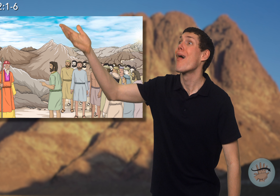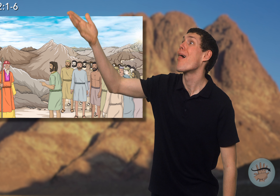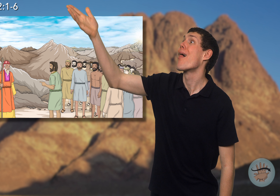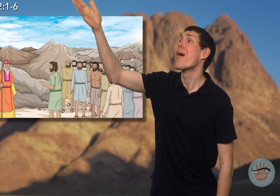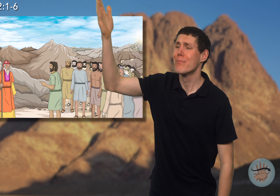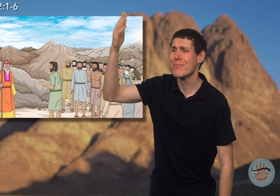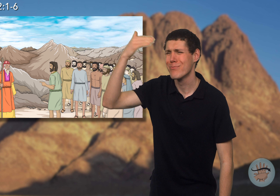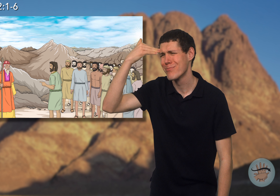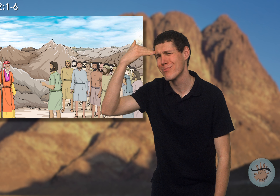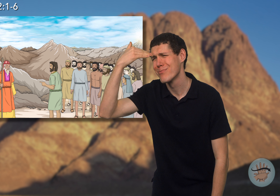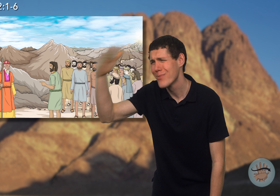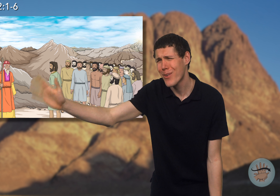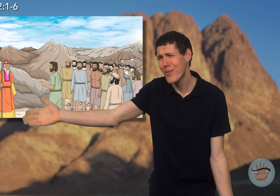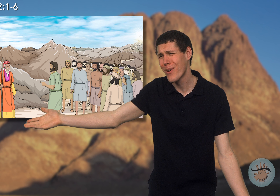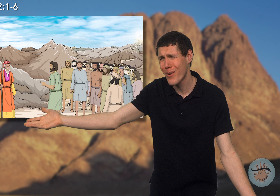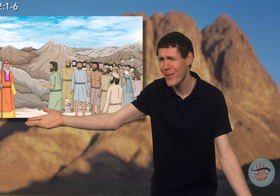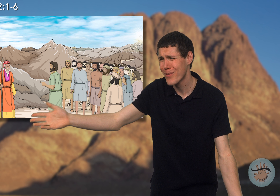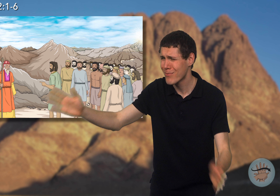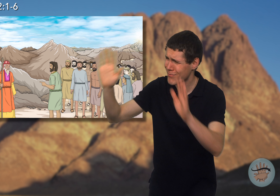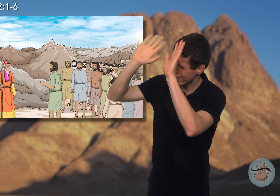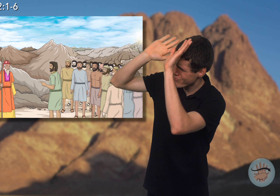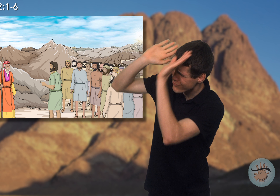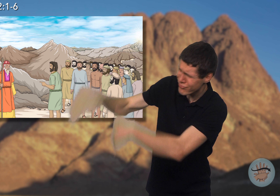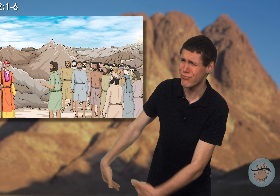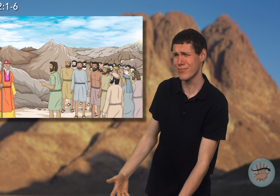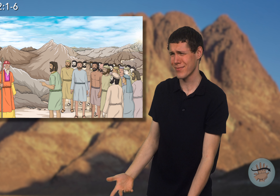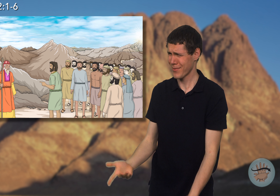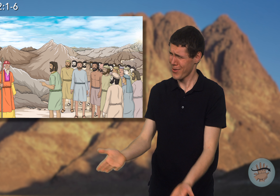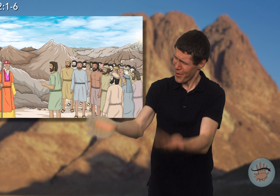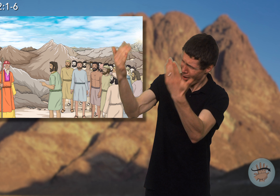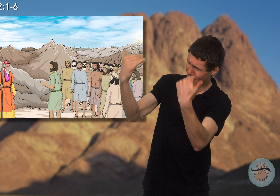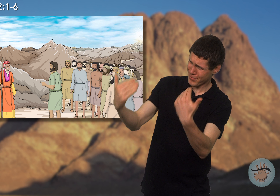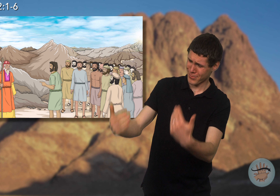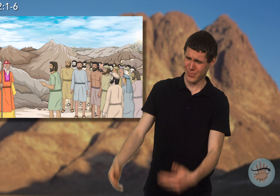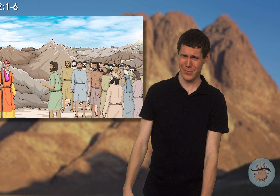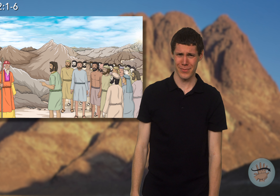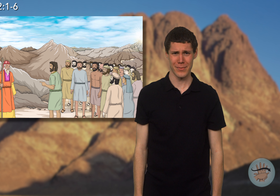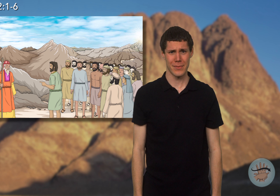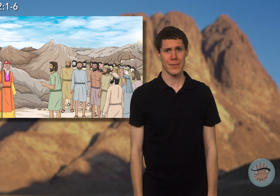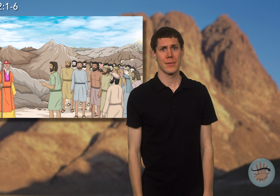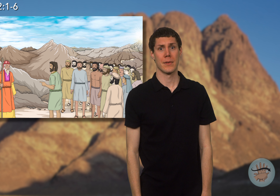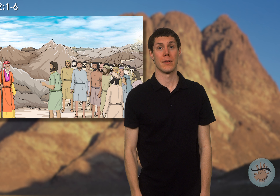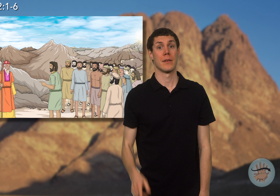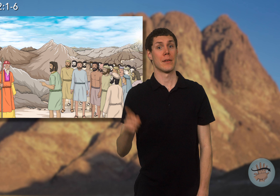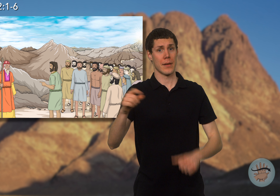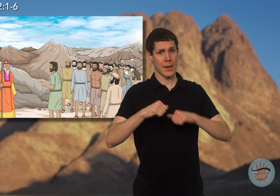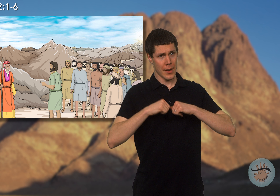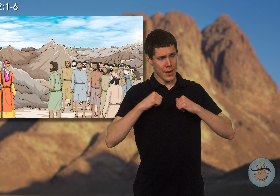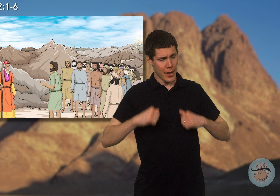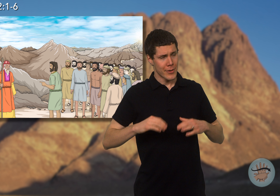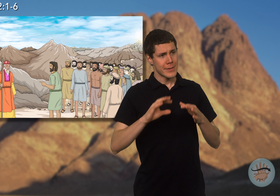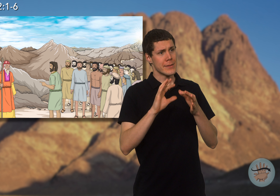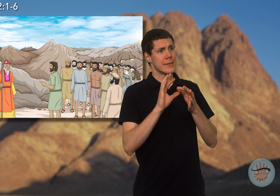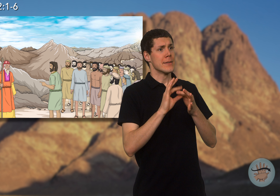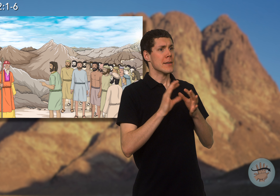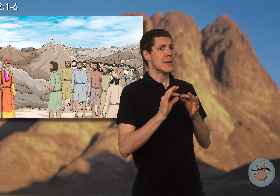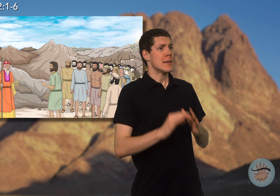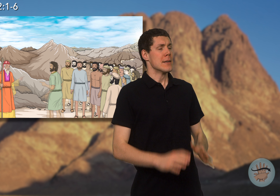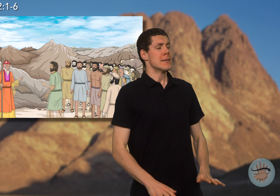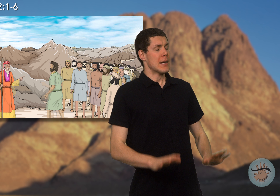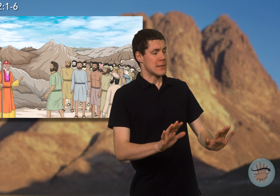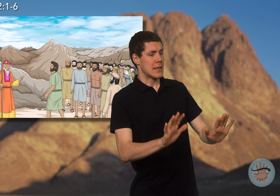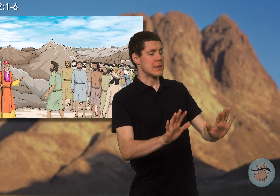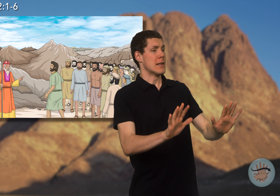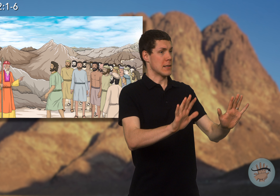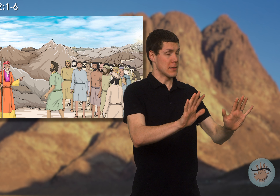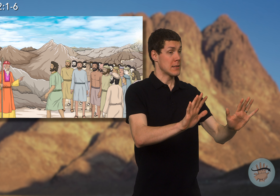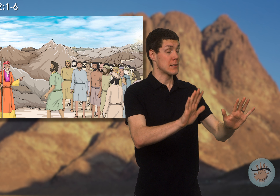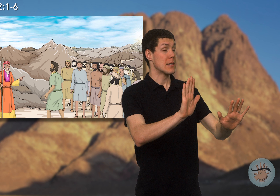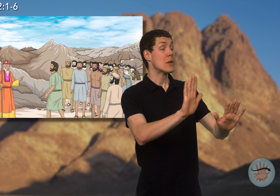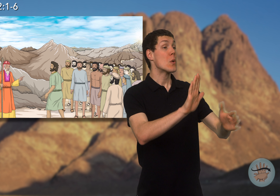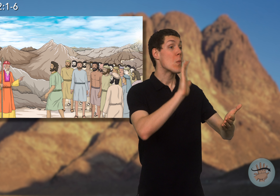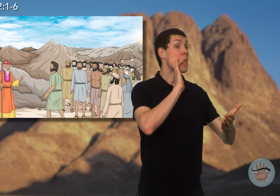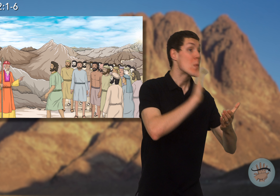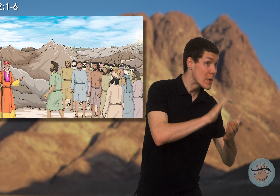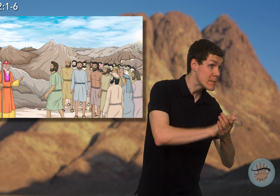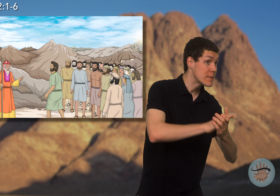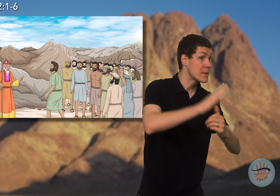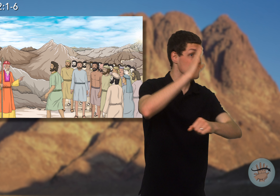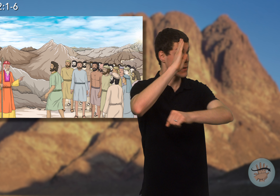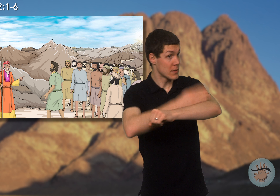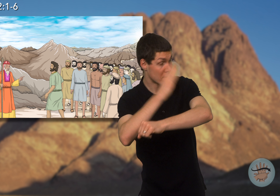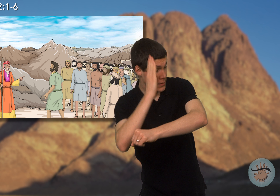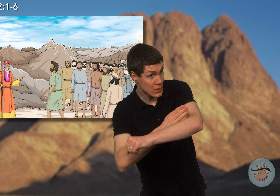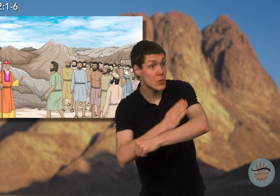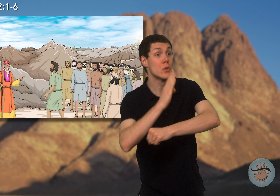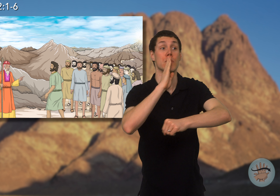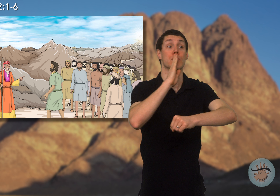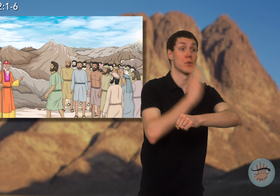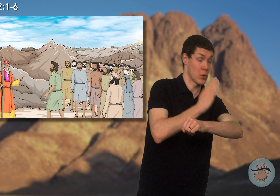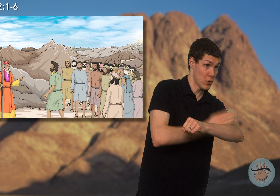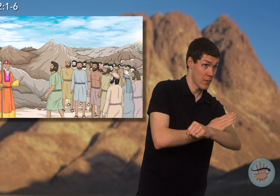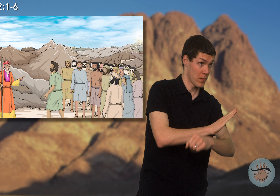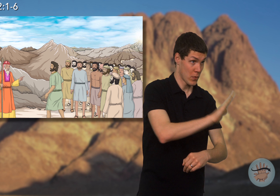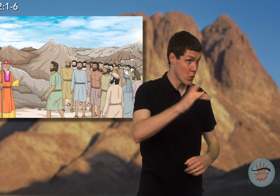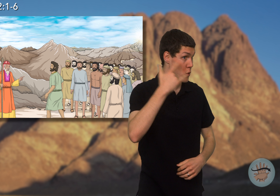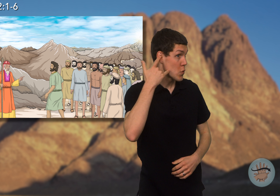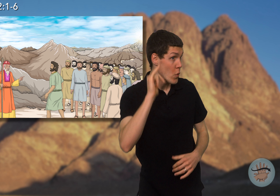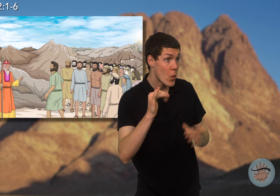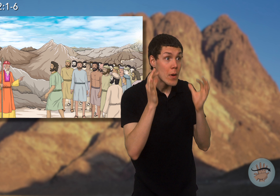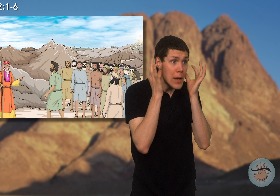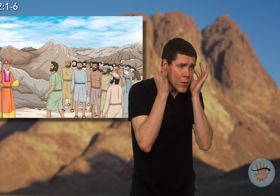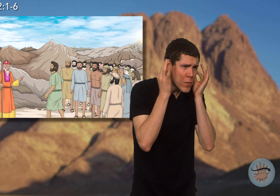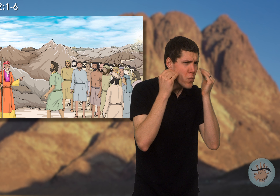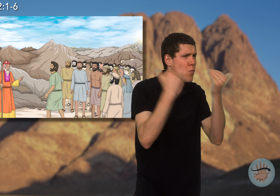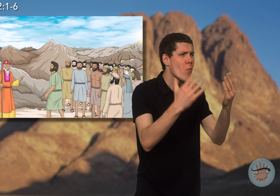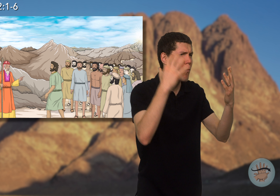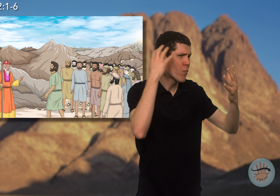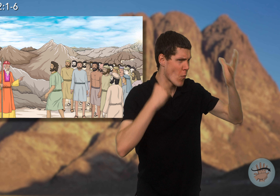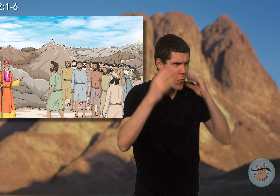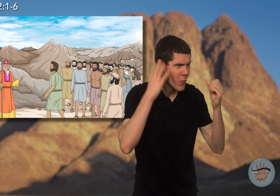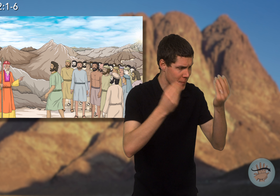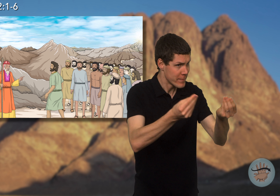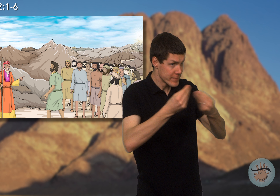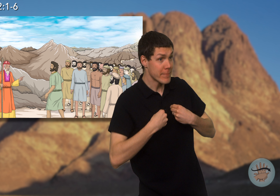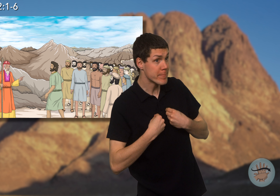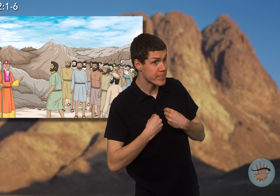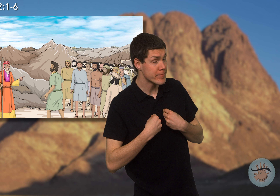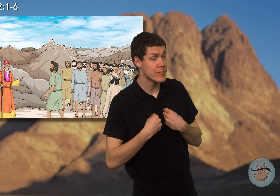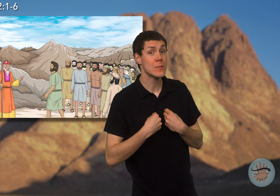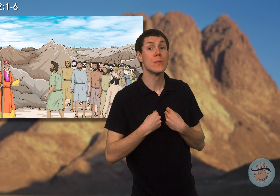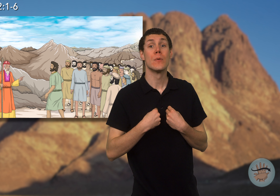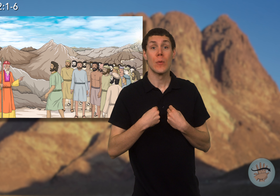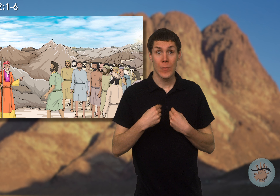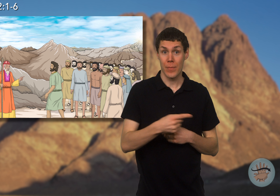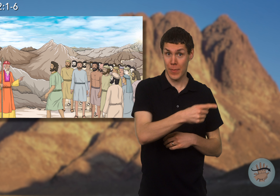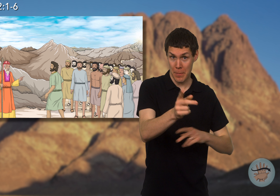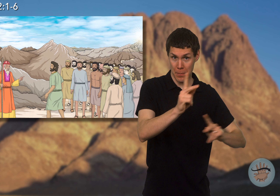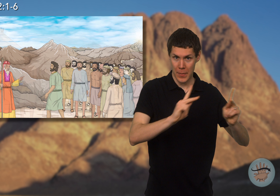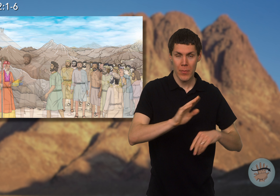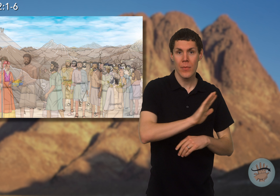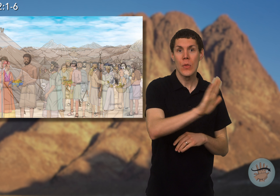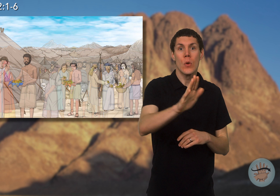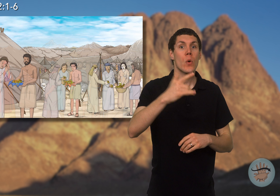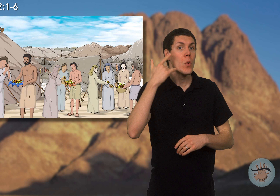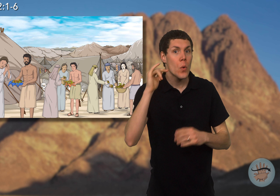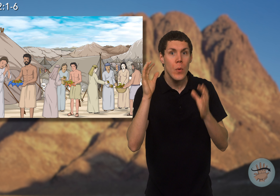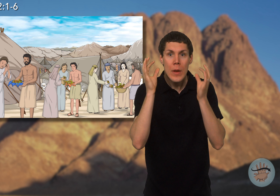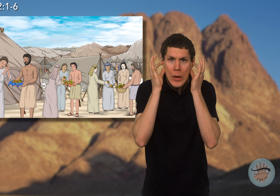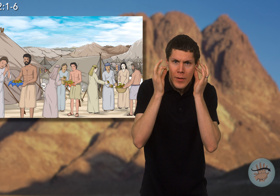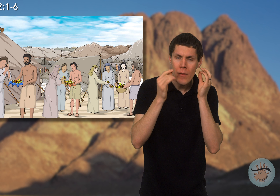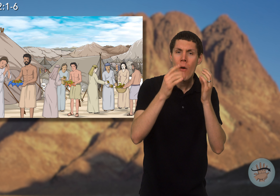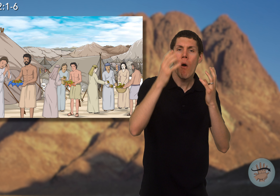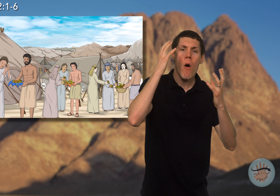So Aaron told them, “Take off the gold earrings that are on your wives and sons and daughters, and bring them to me.”